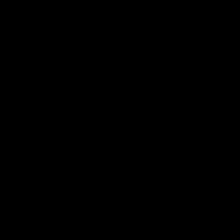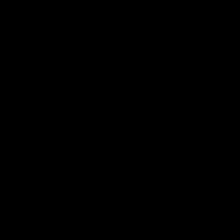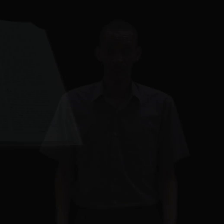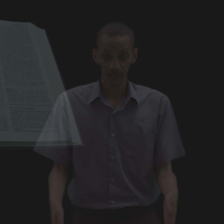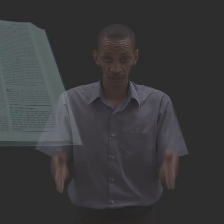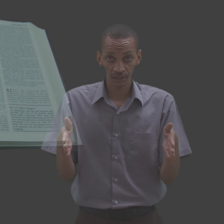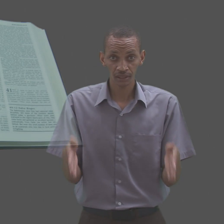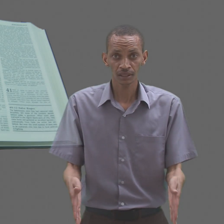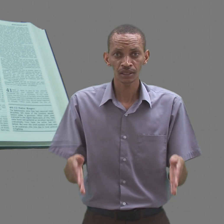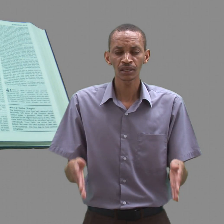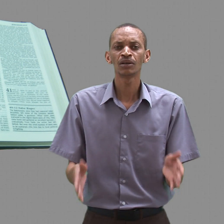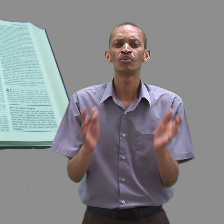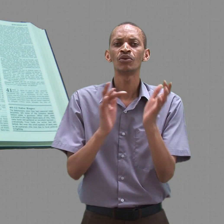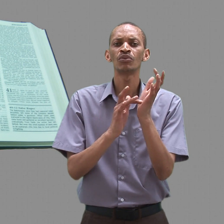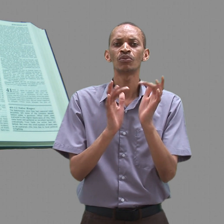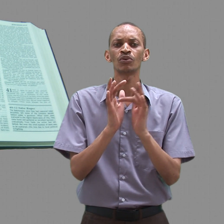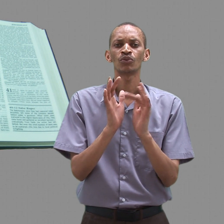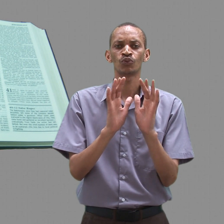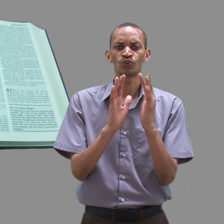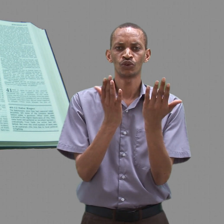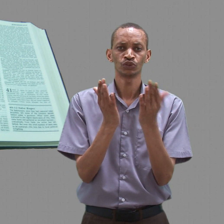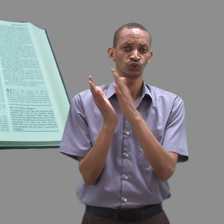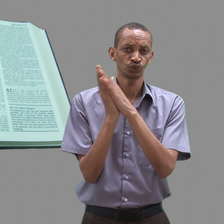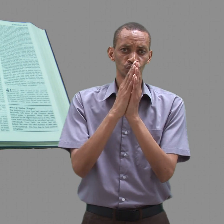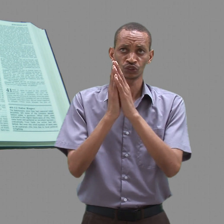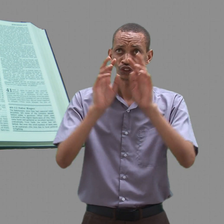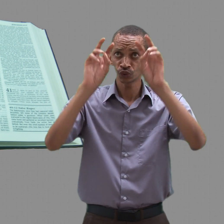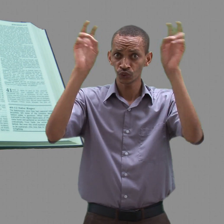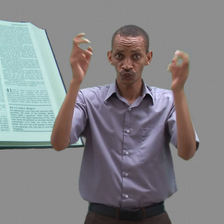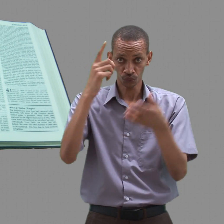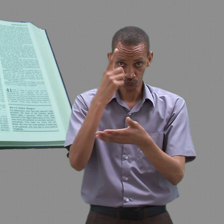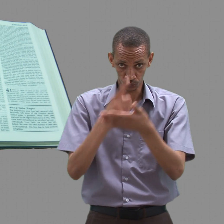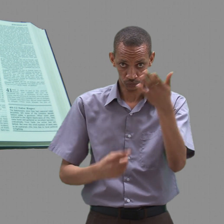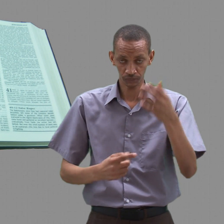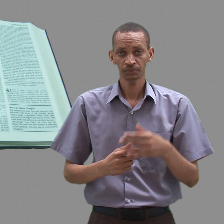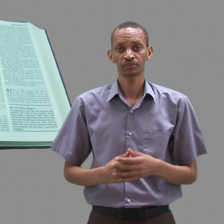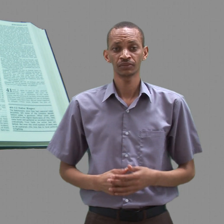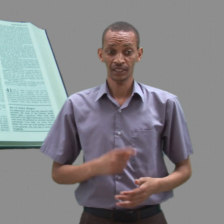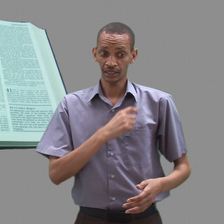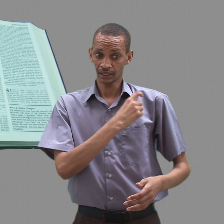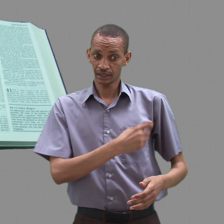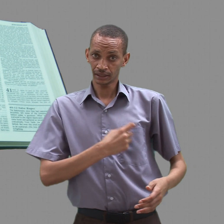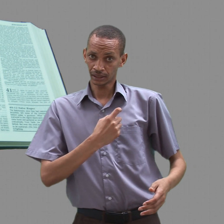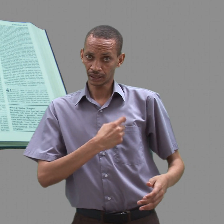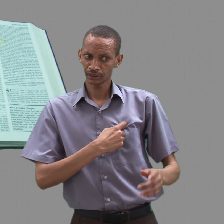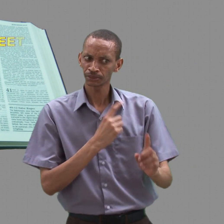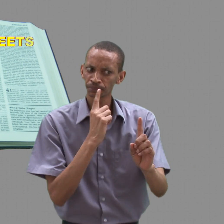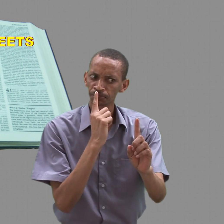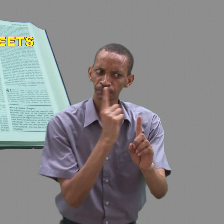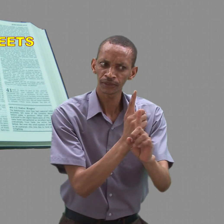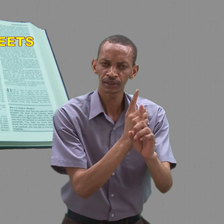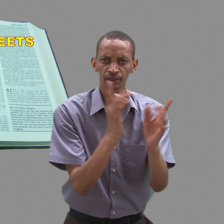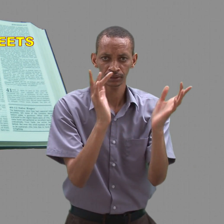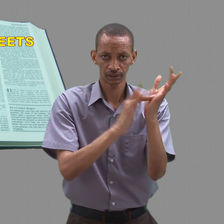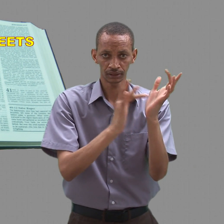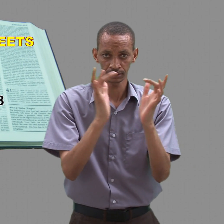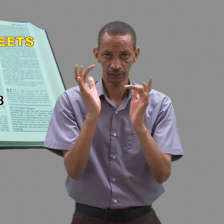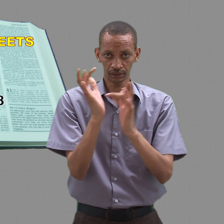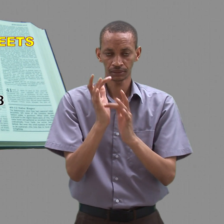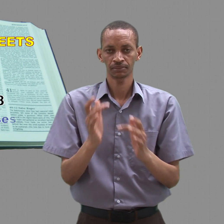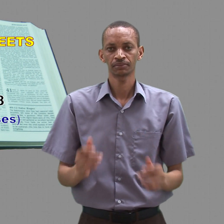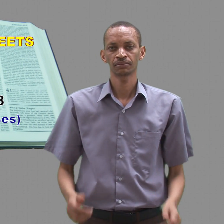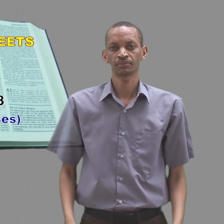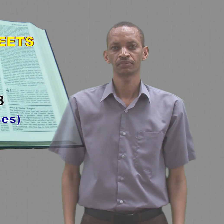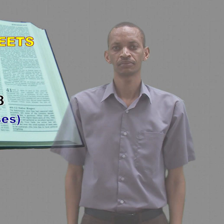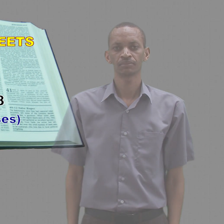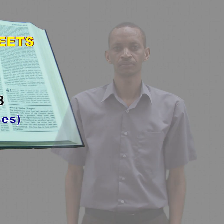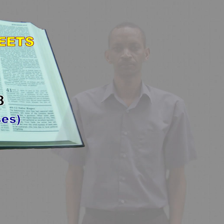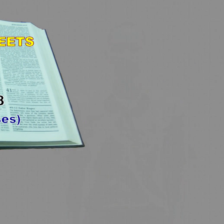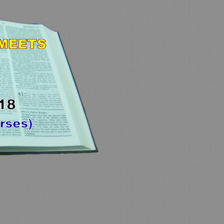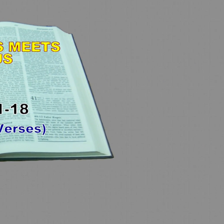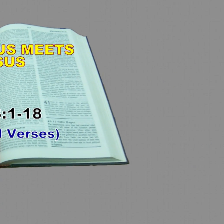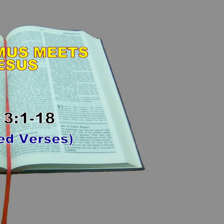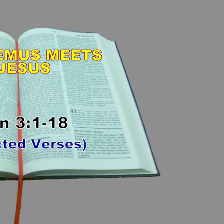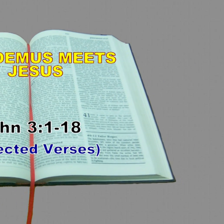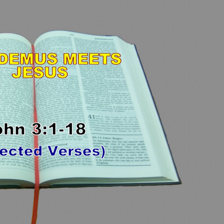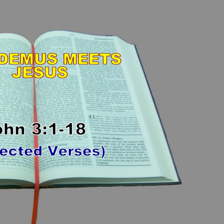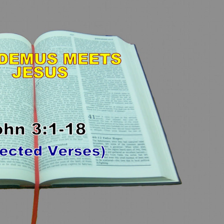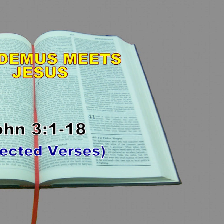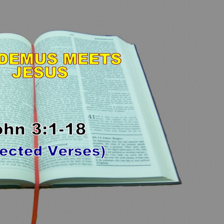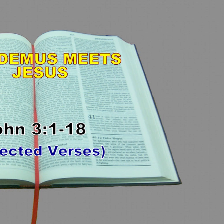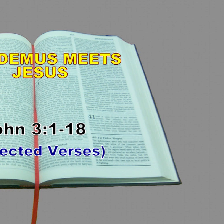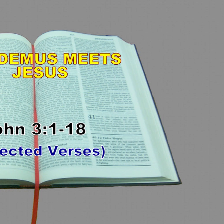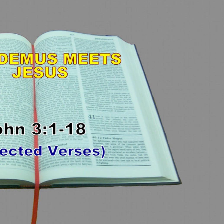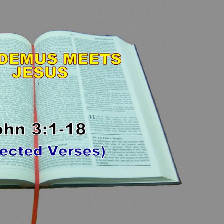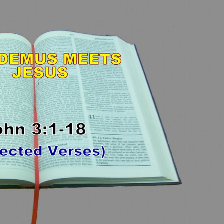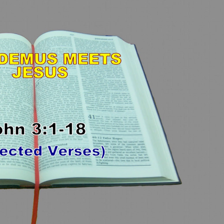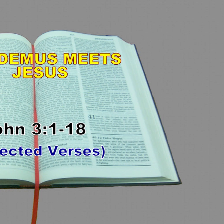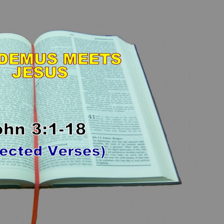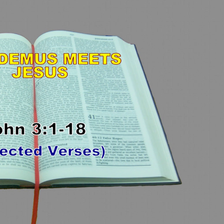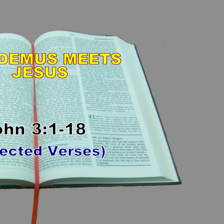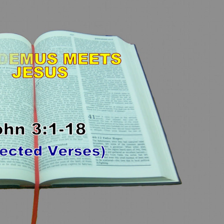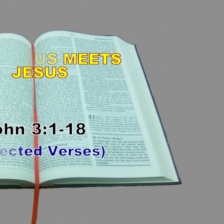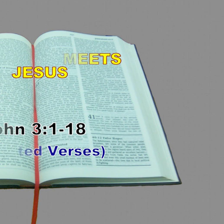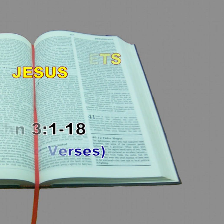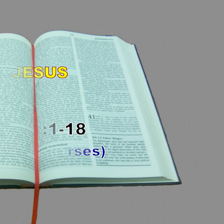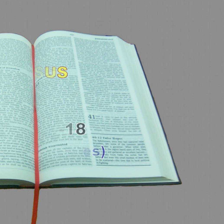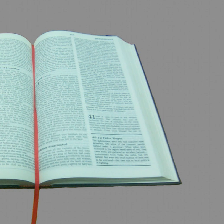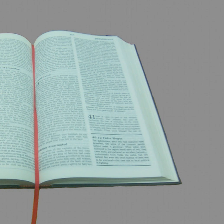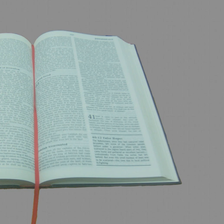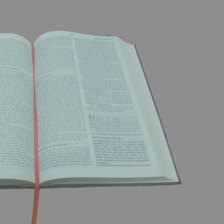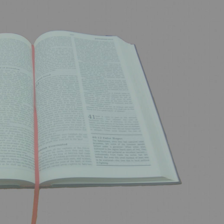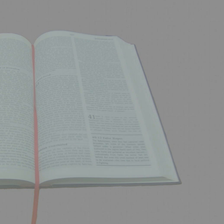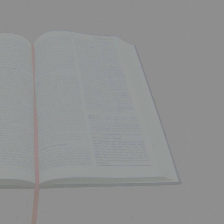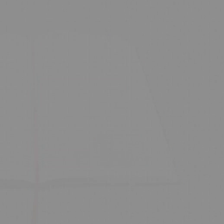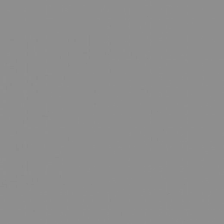Nicodemus meets Jesus